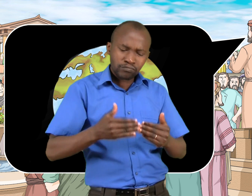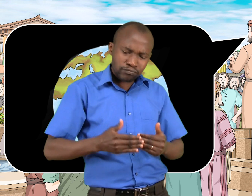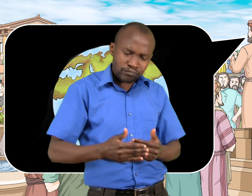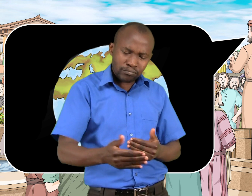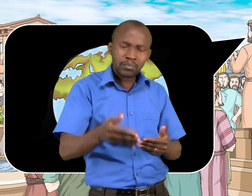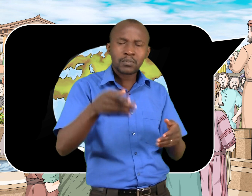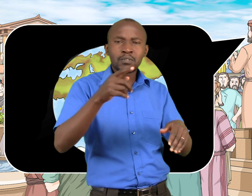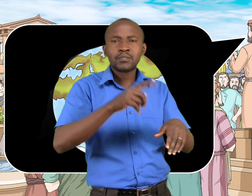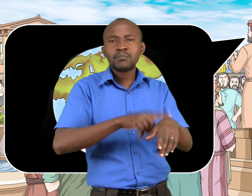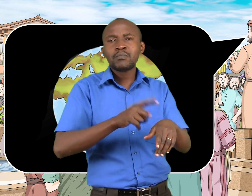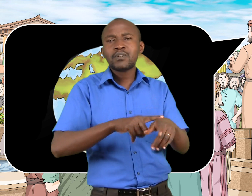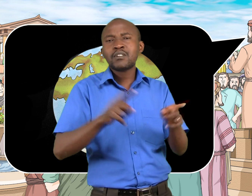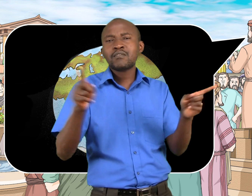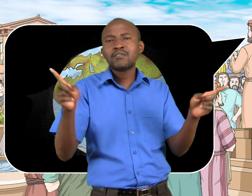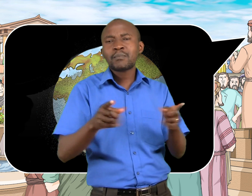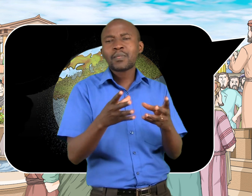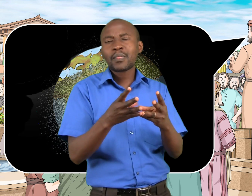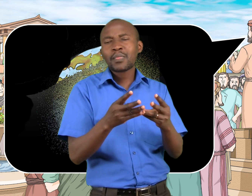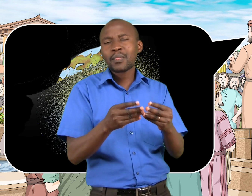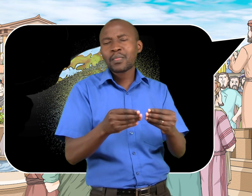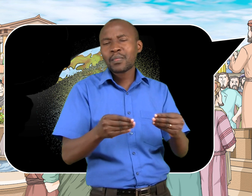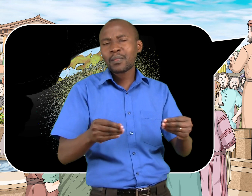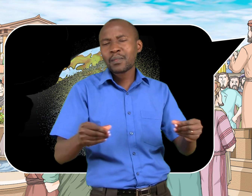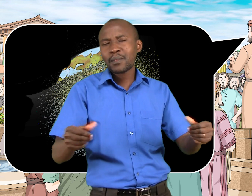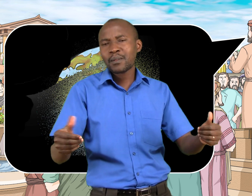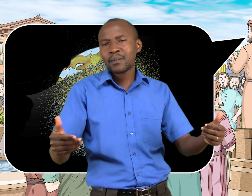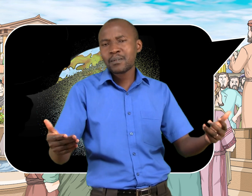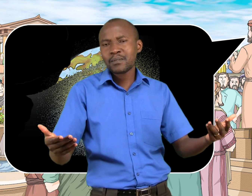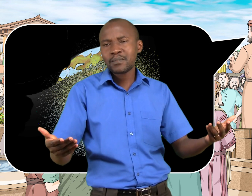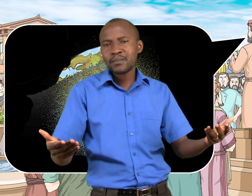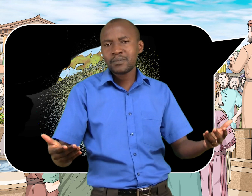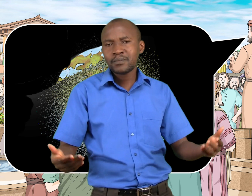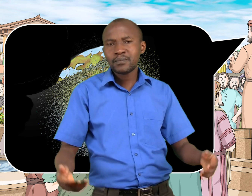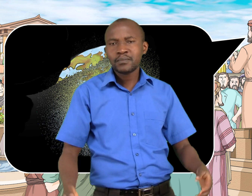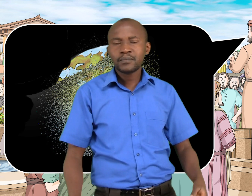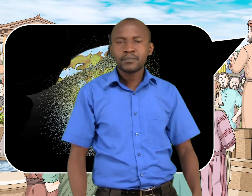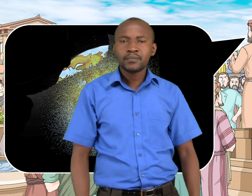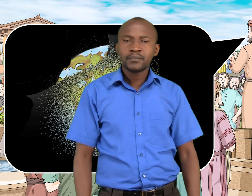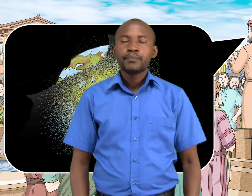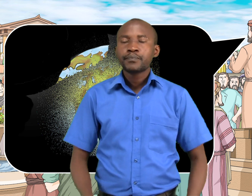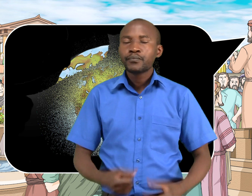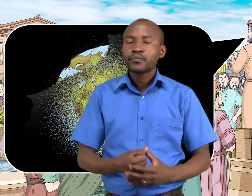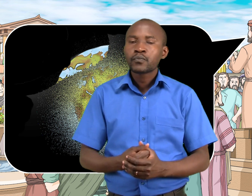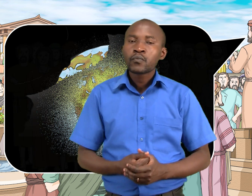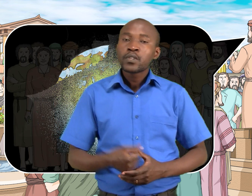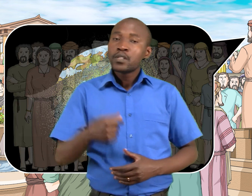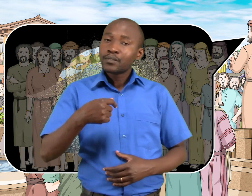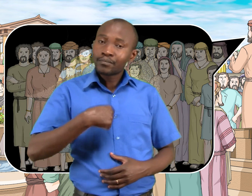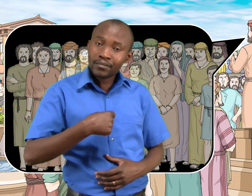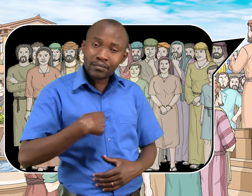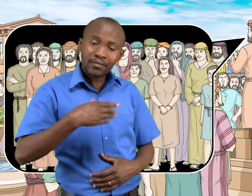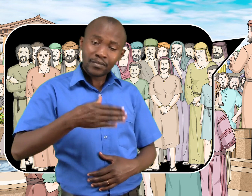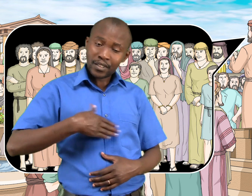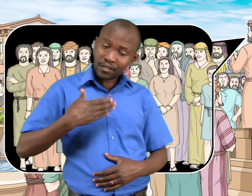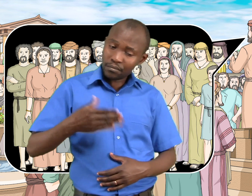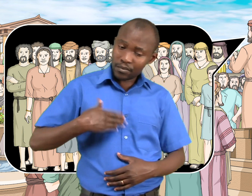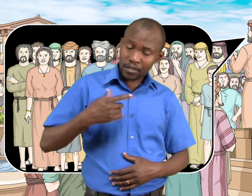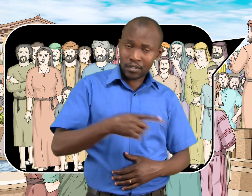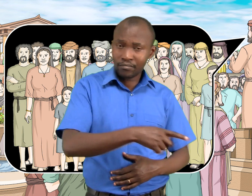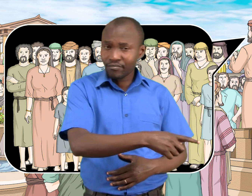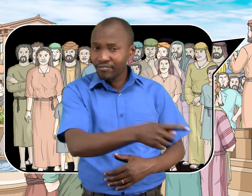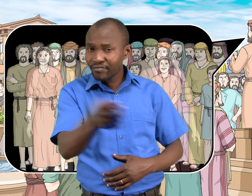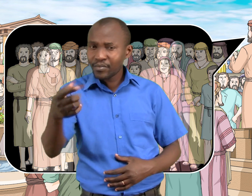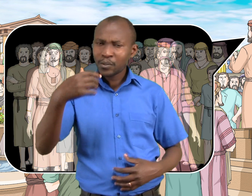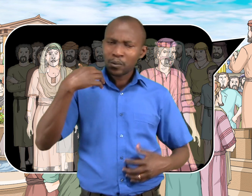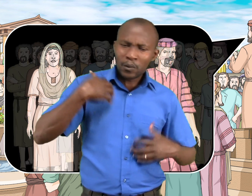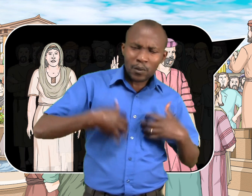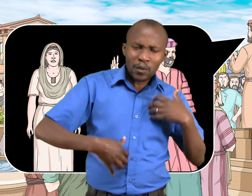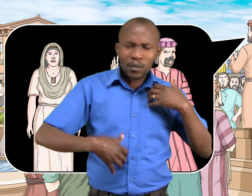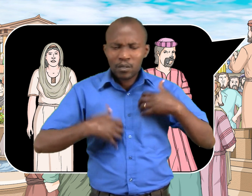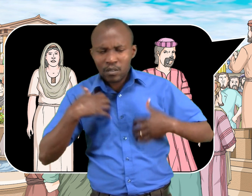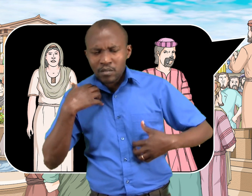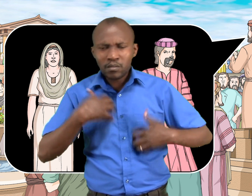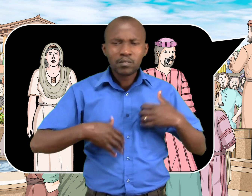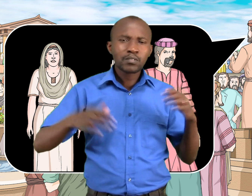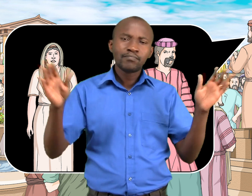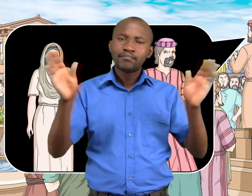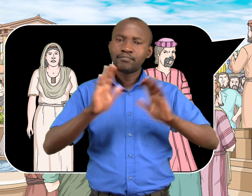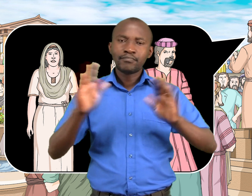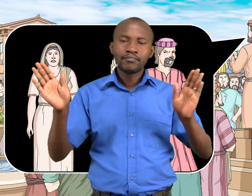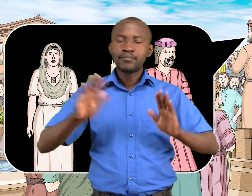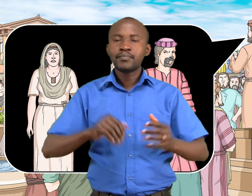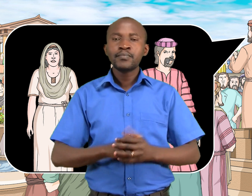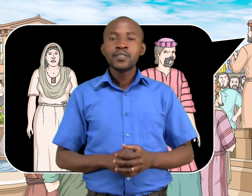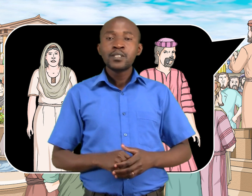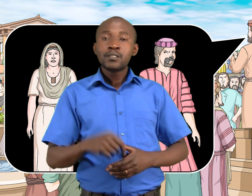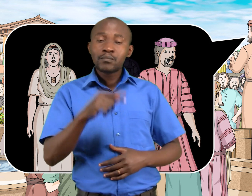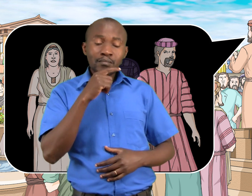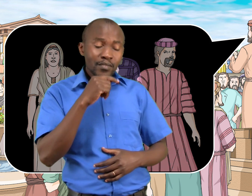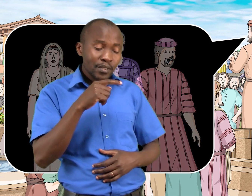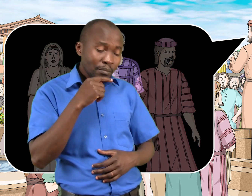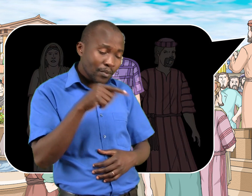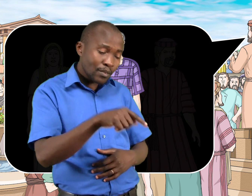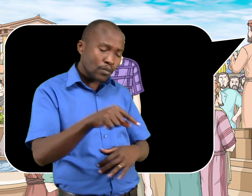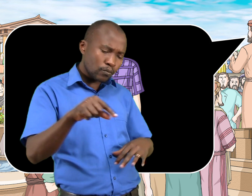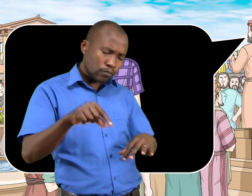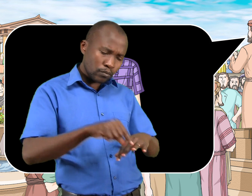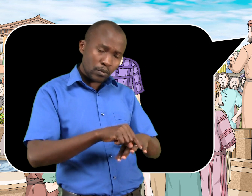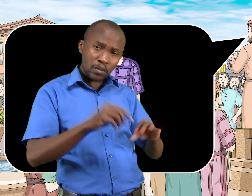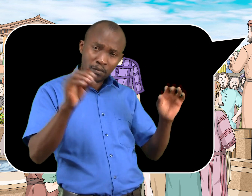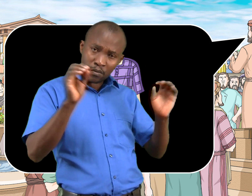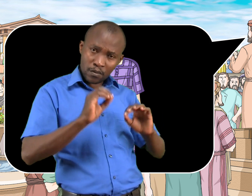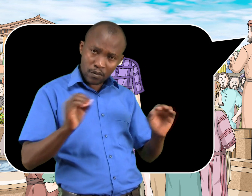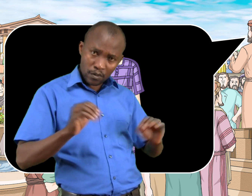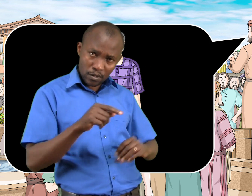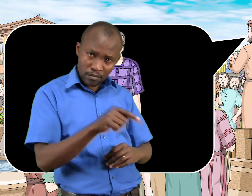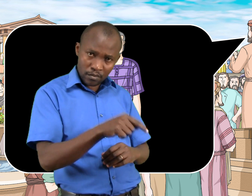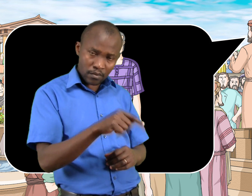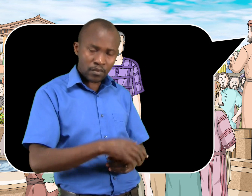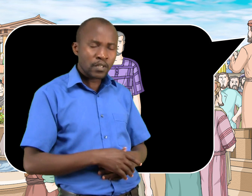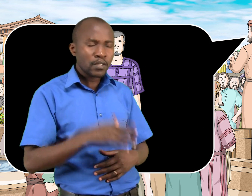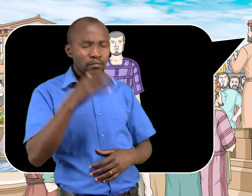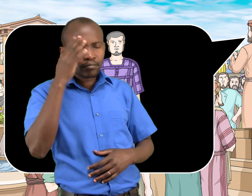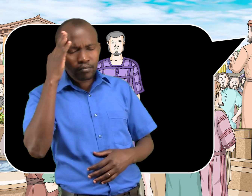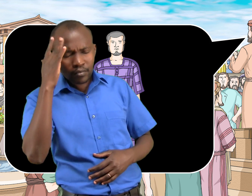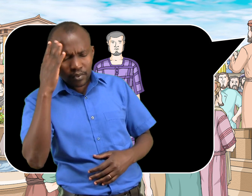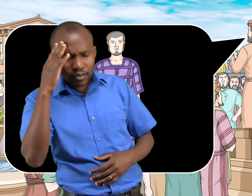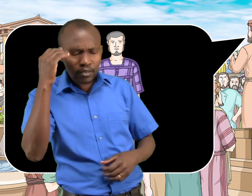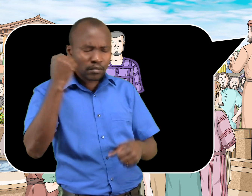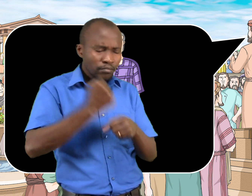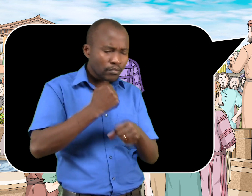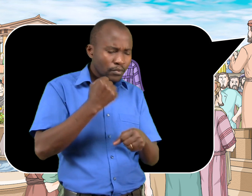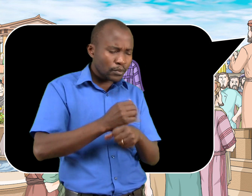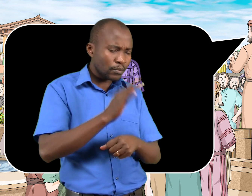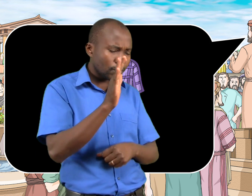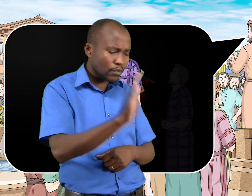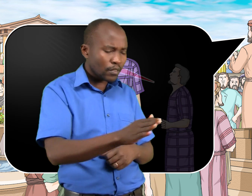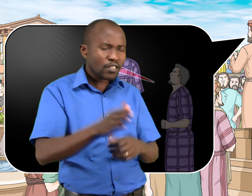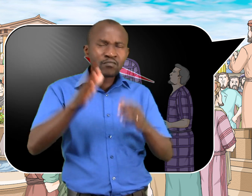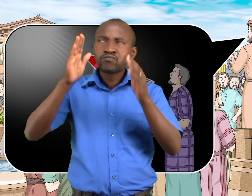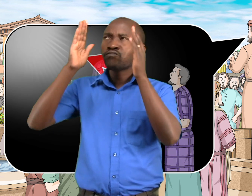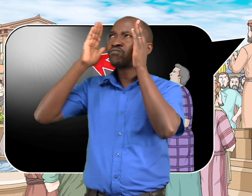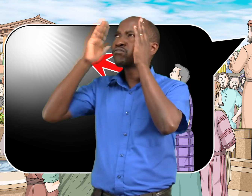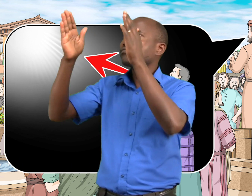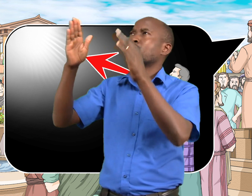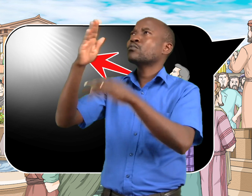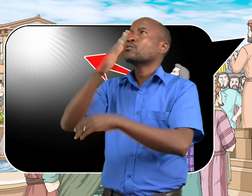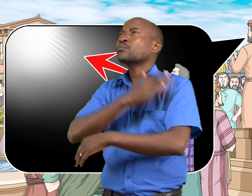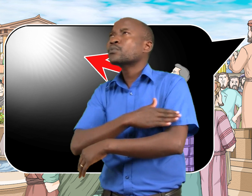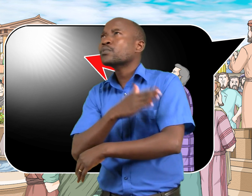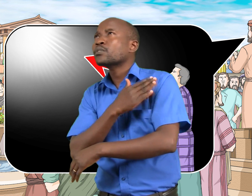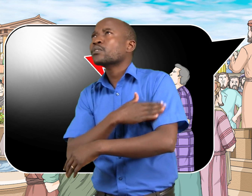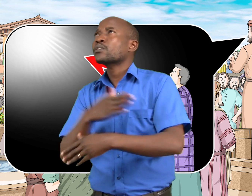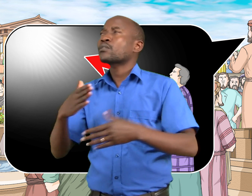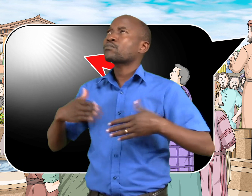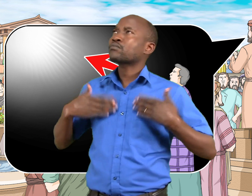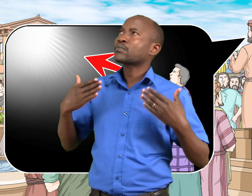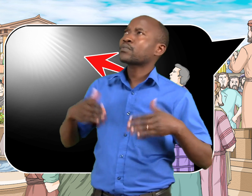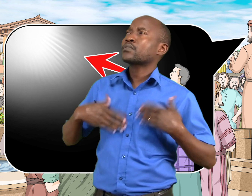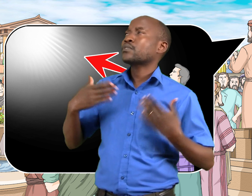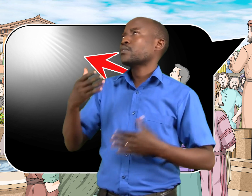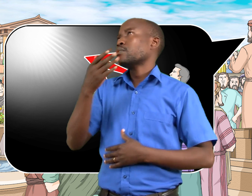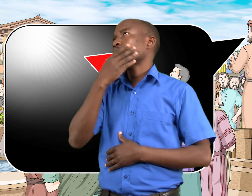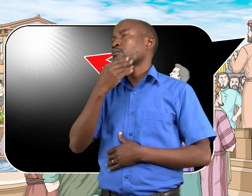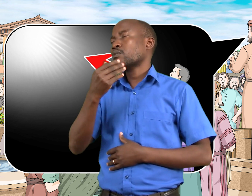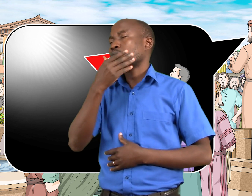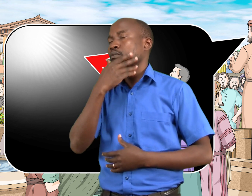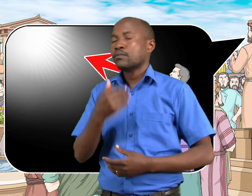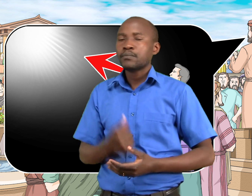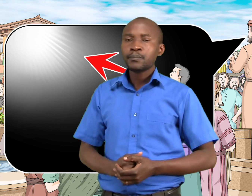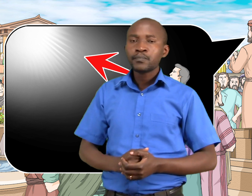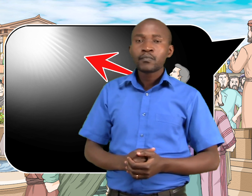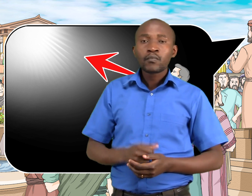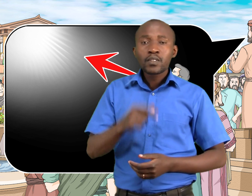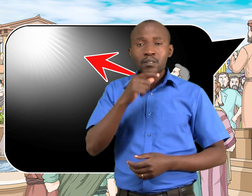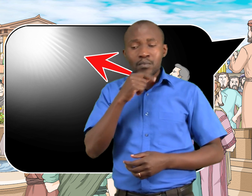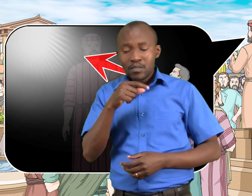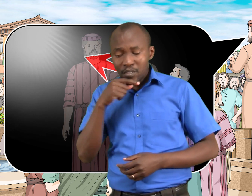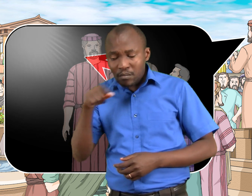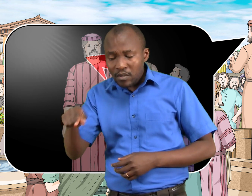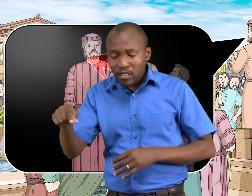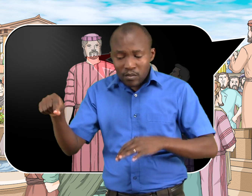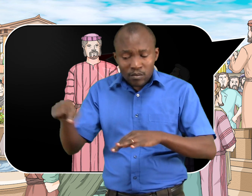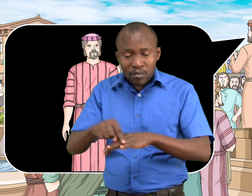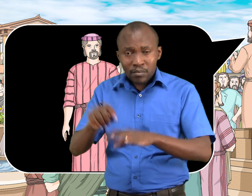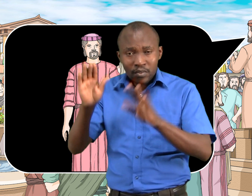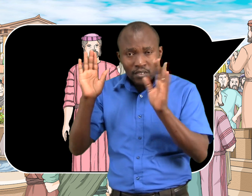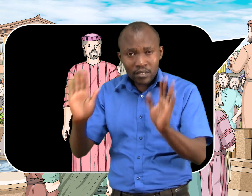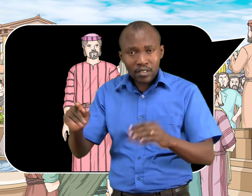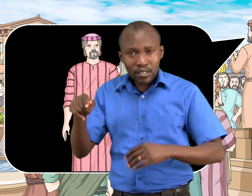For this world in its present form is passing away. I want you to be free from concern. The unmarried man is concerned about the work of the Lord, how he can please the Lord.